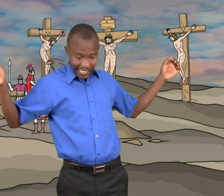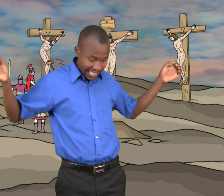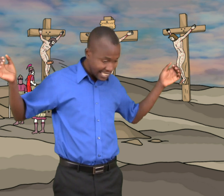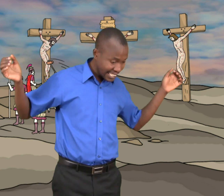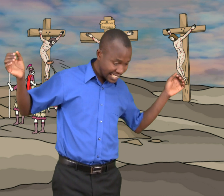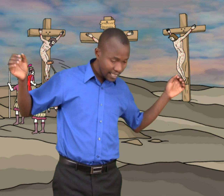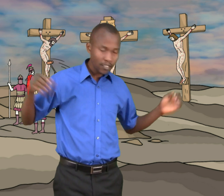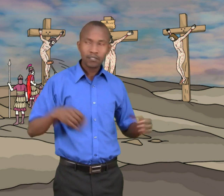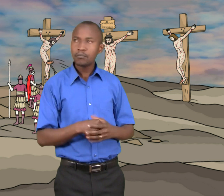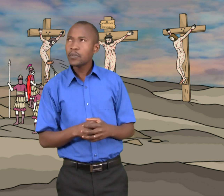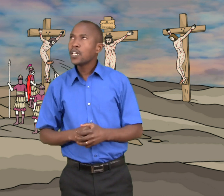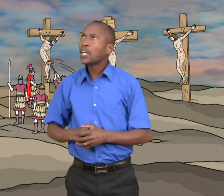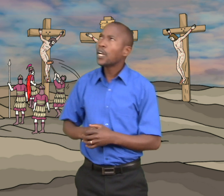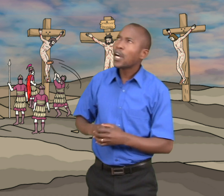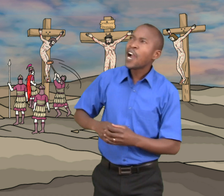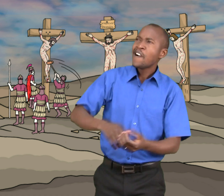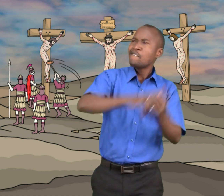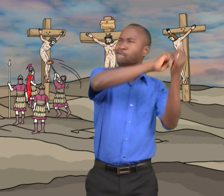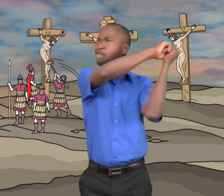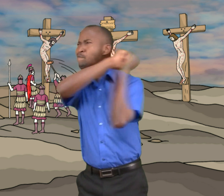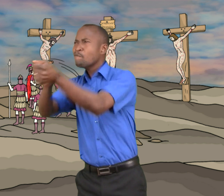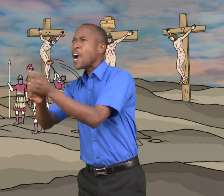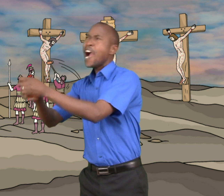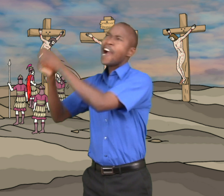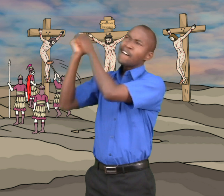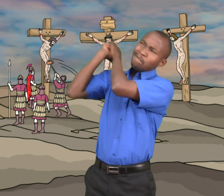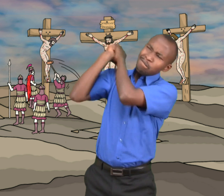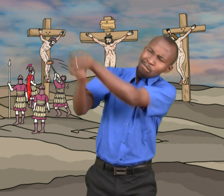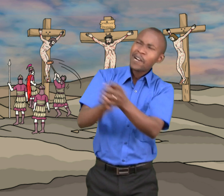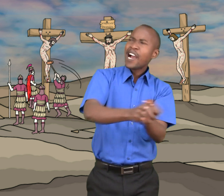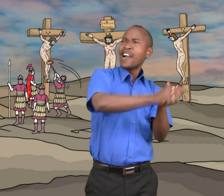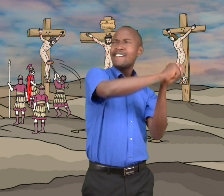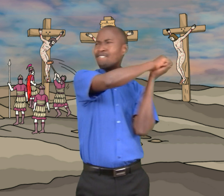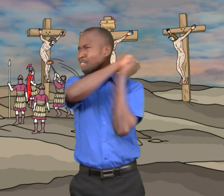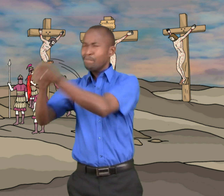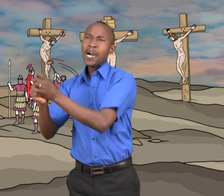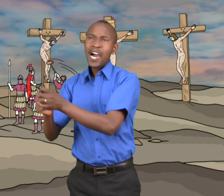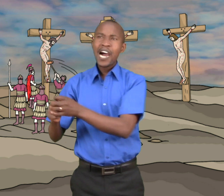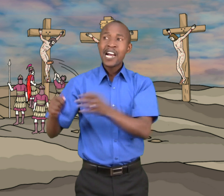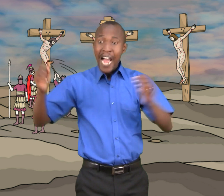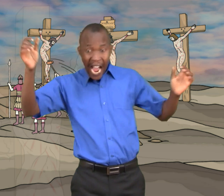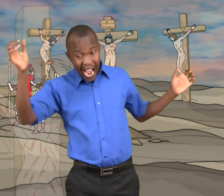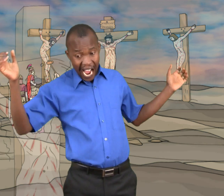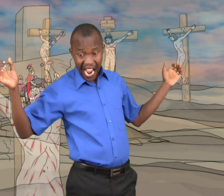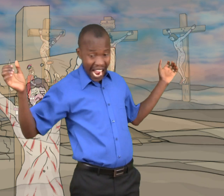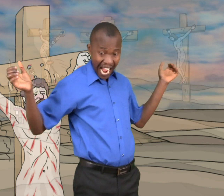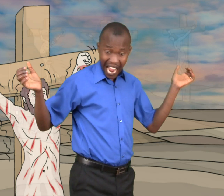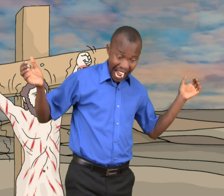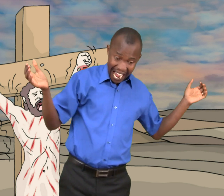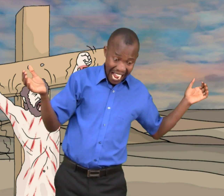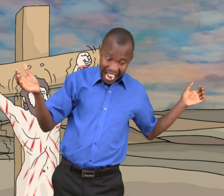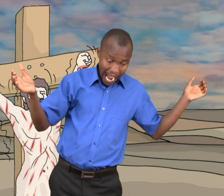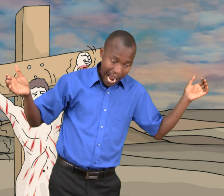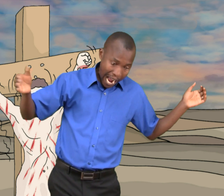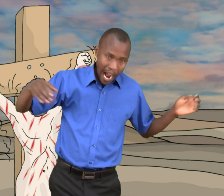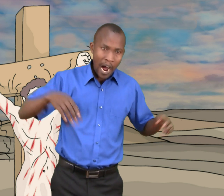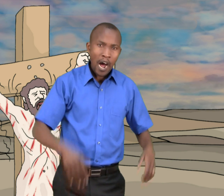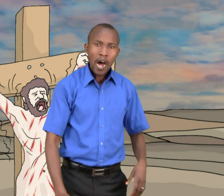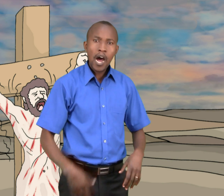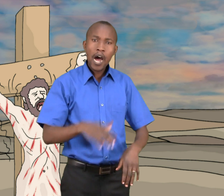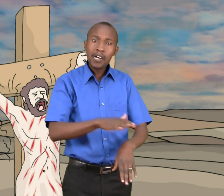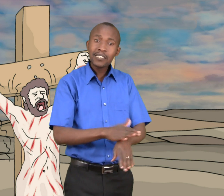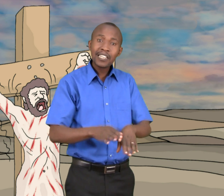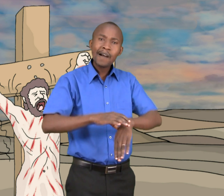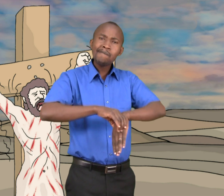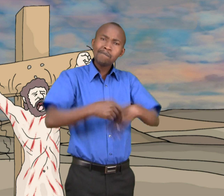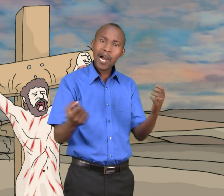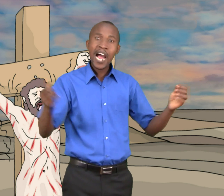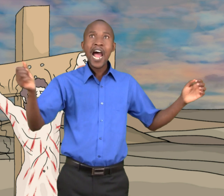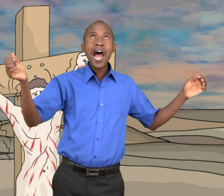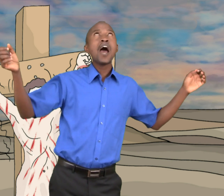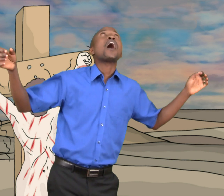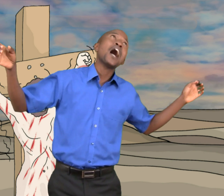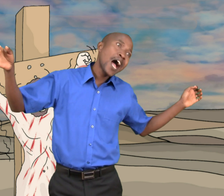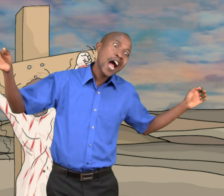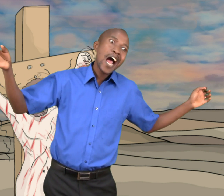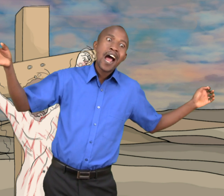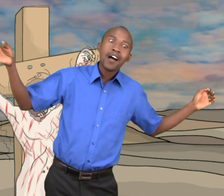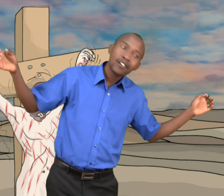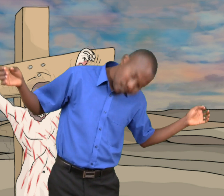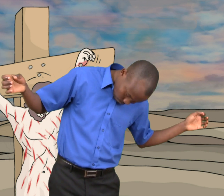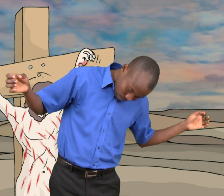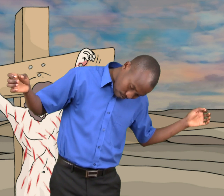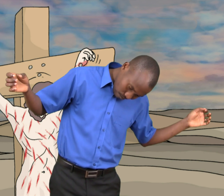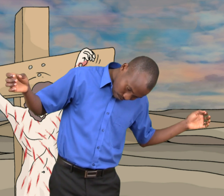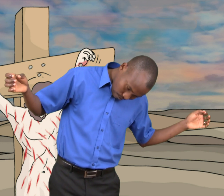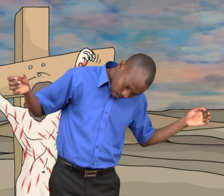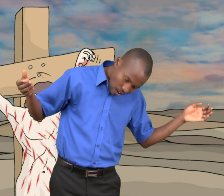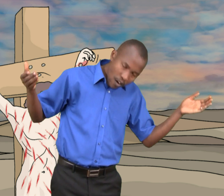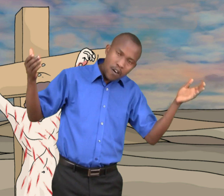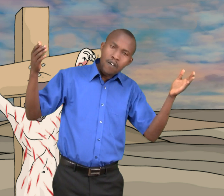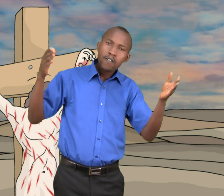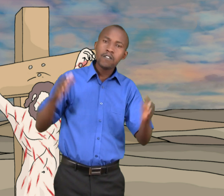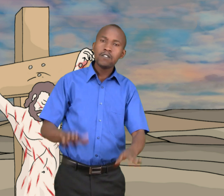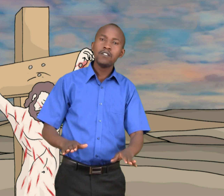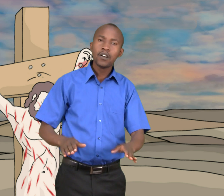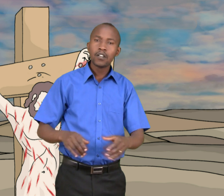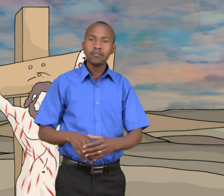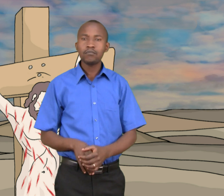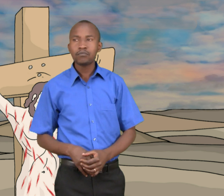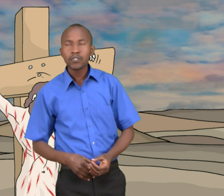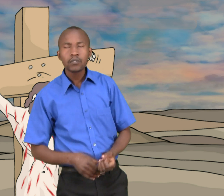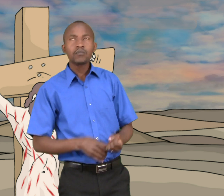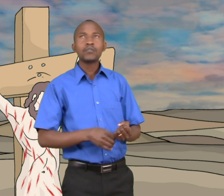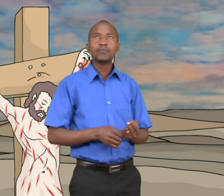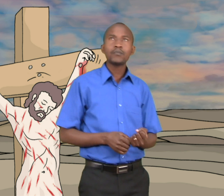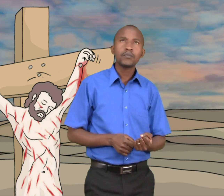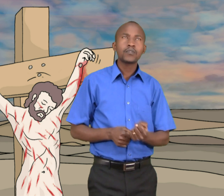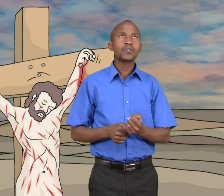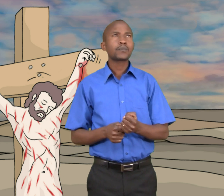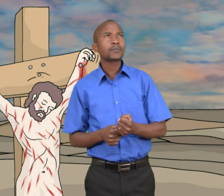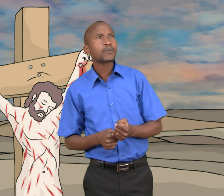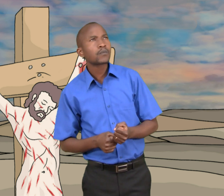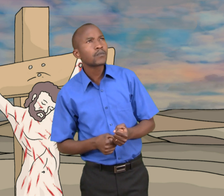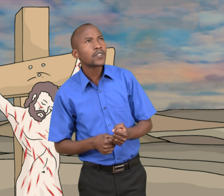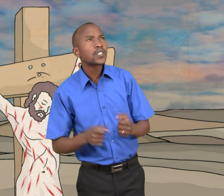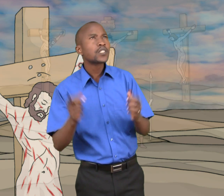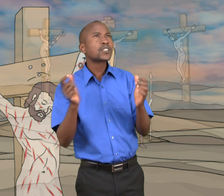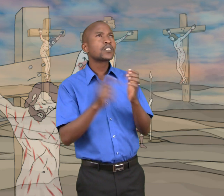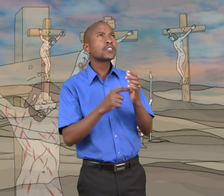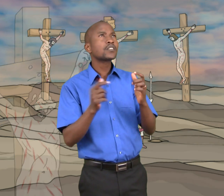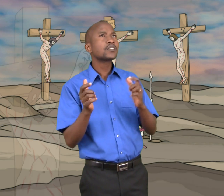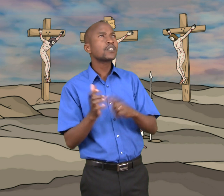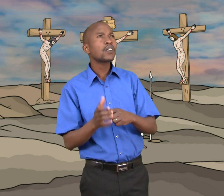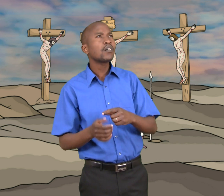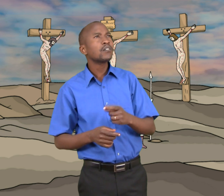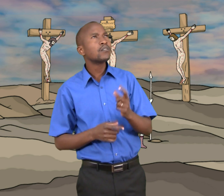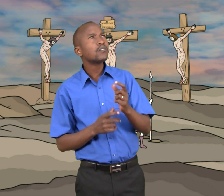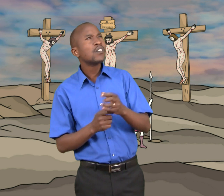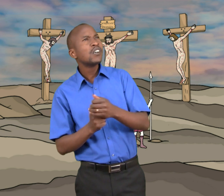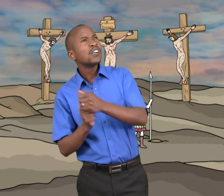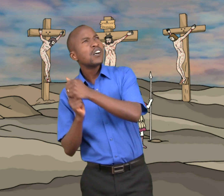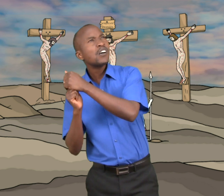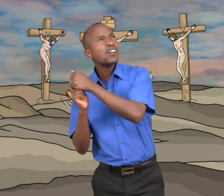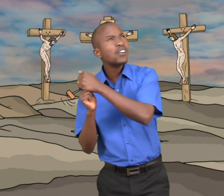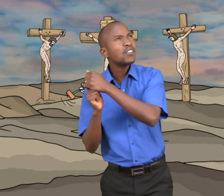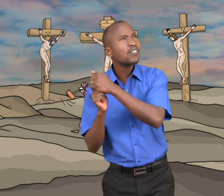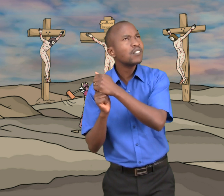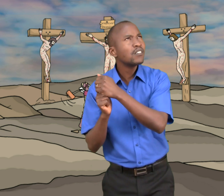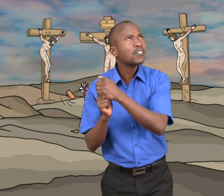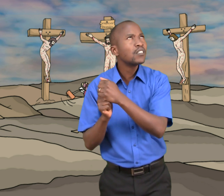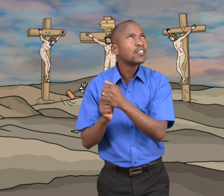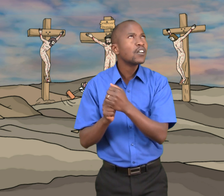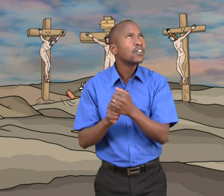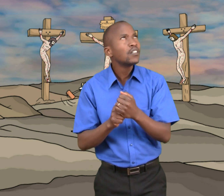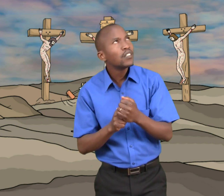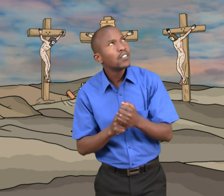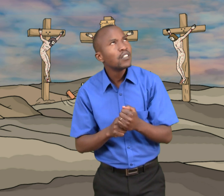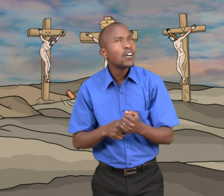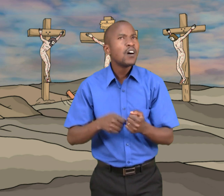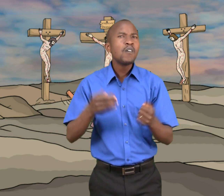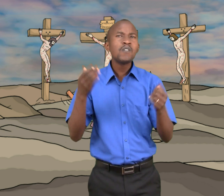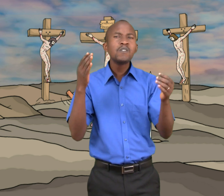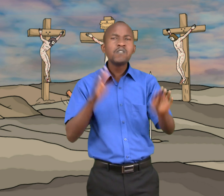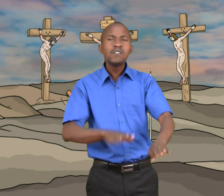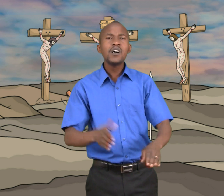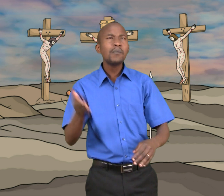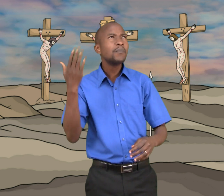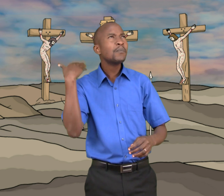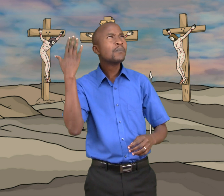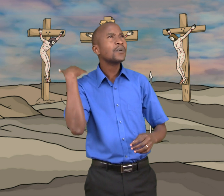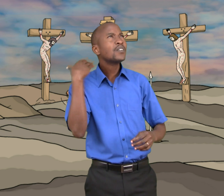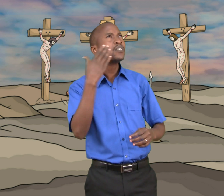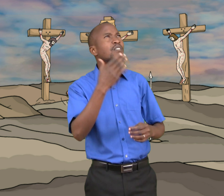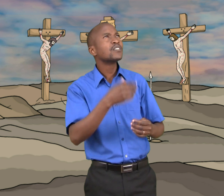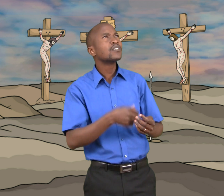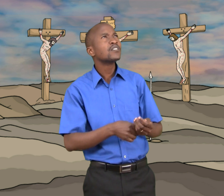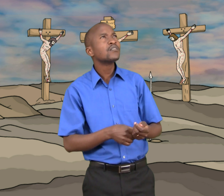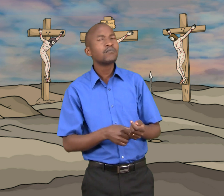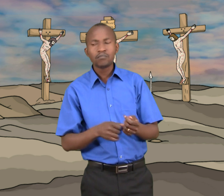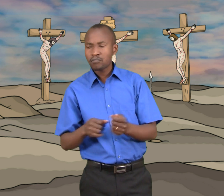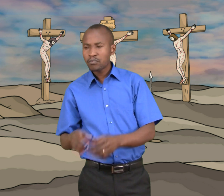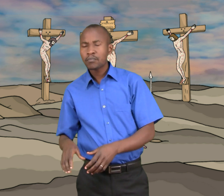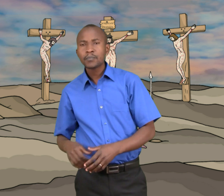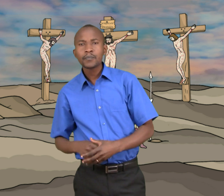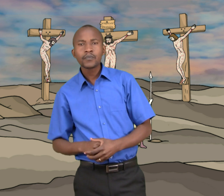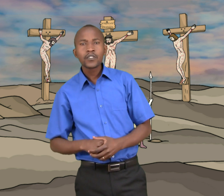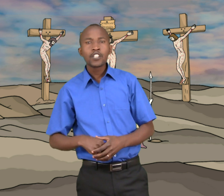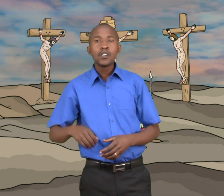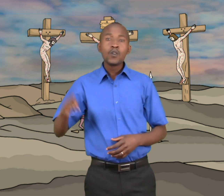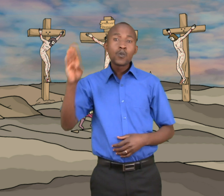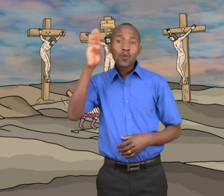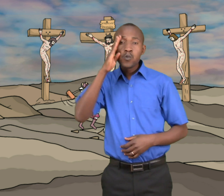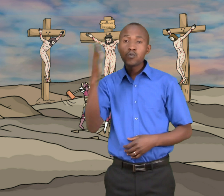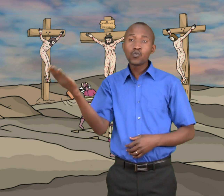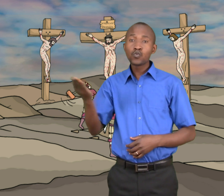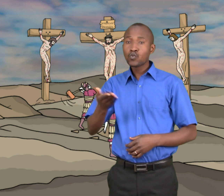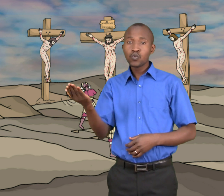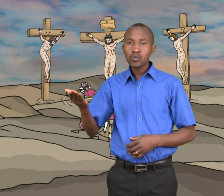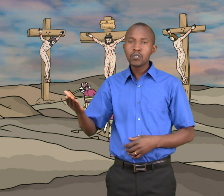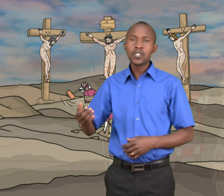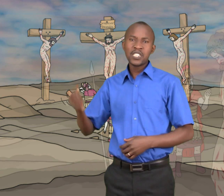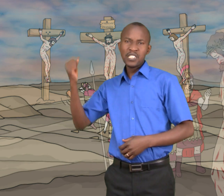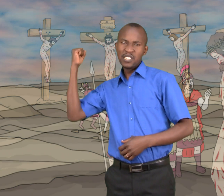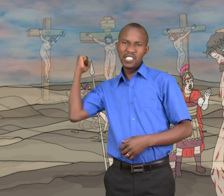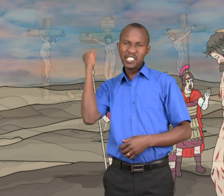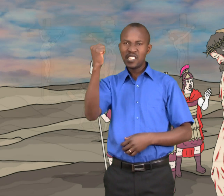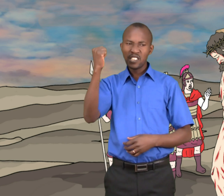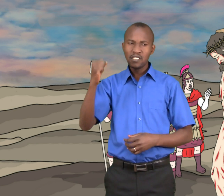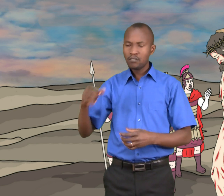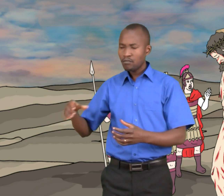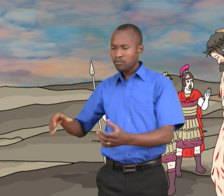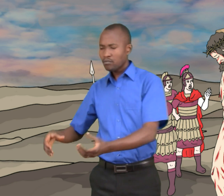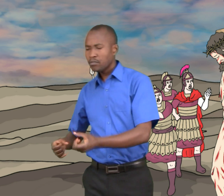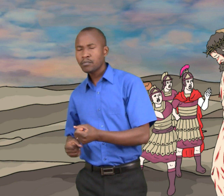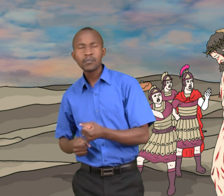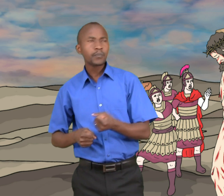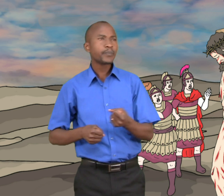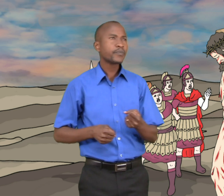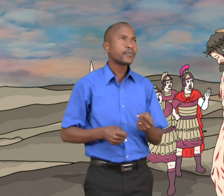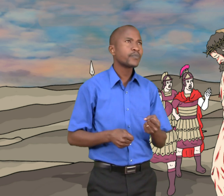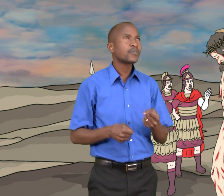In order that the bodies would not remain on the cross during the Sabbath, the Jews asked Pilate to have the legs broken and the bodies removed. So the soldiers came and broke the legs of the first man who had been crucified with Jesus, and those of the other.